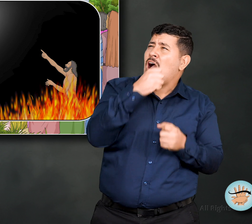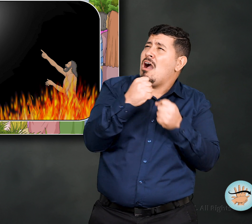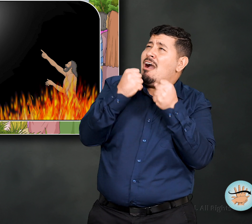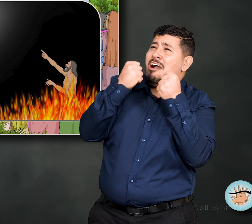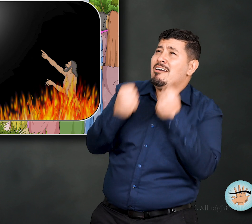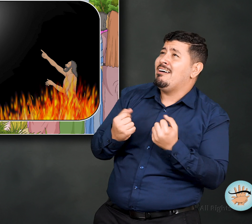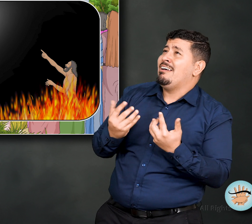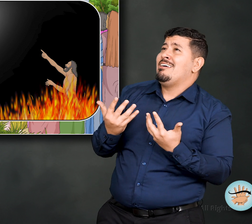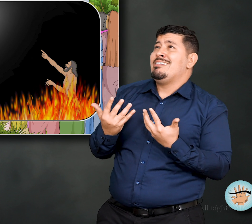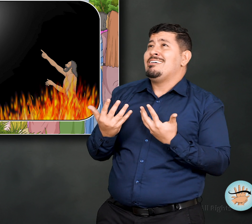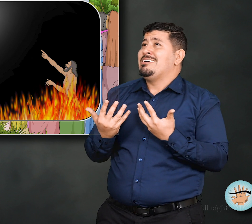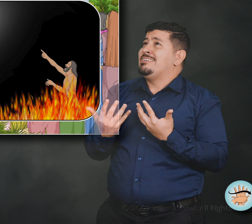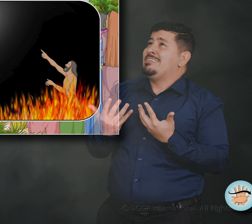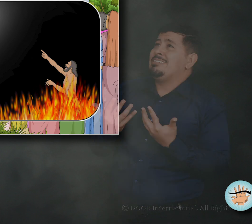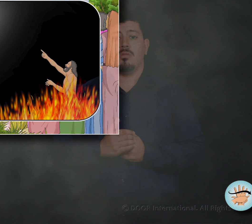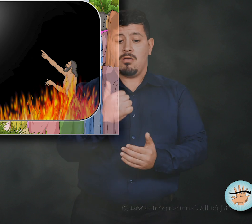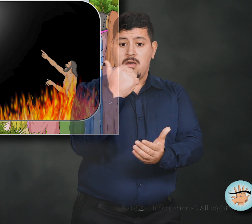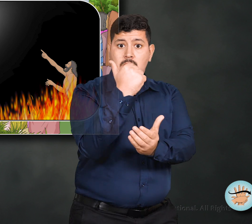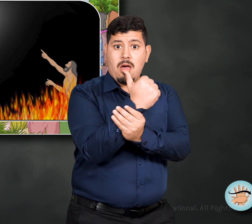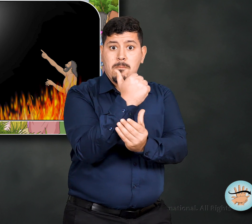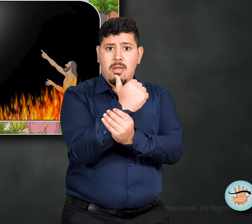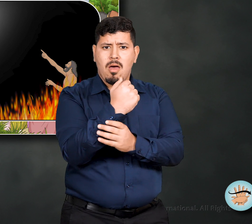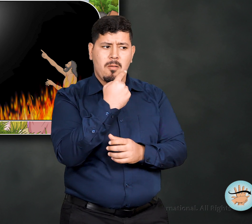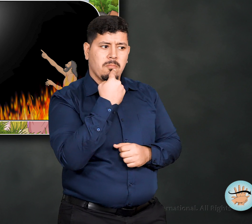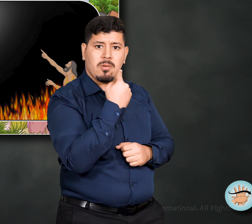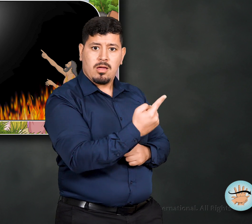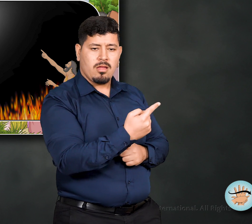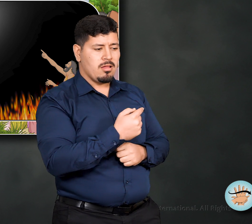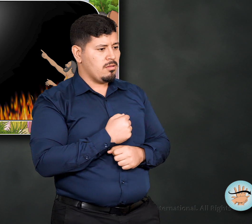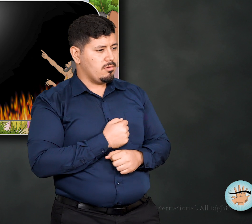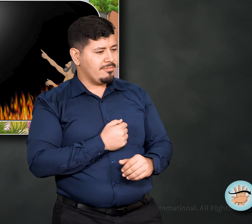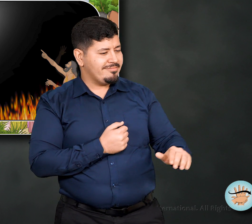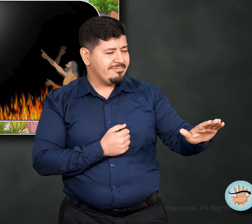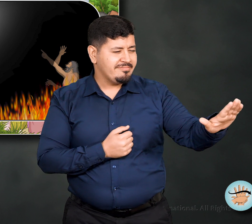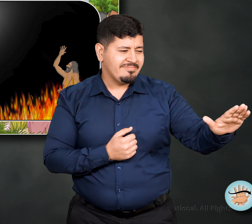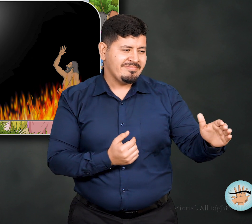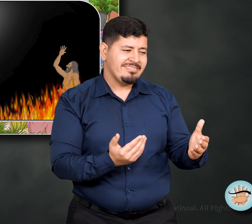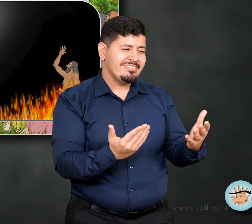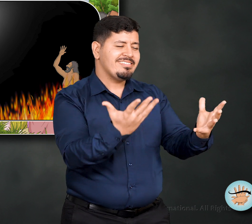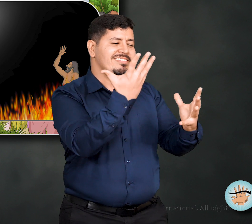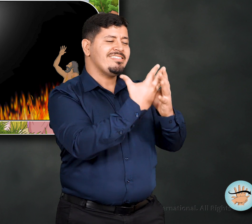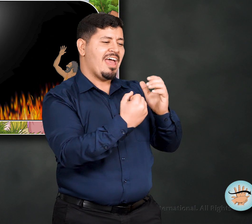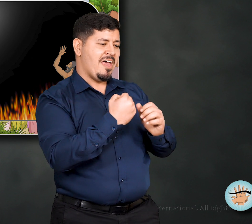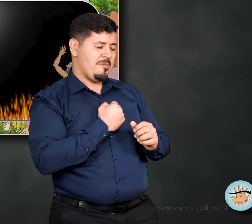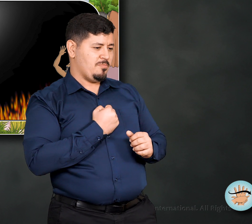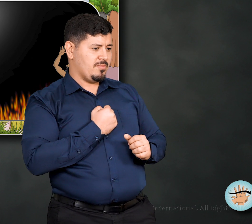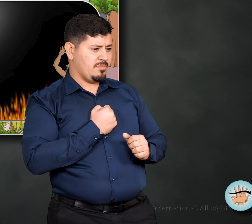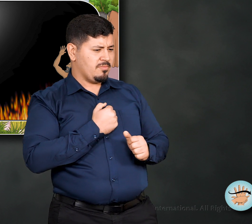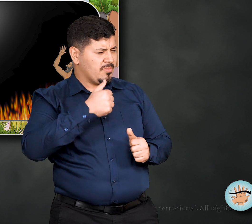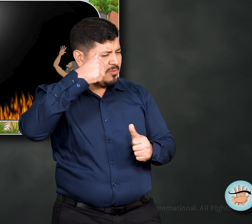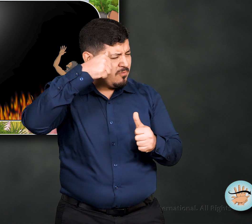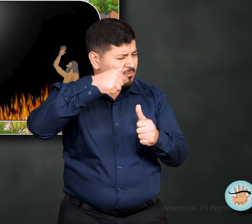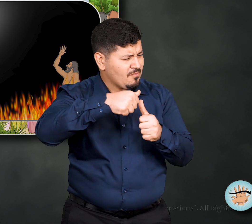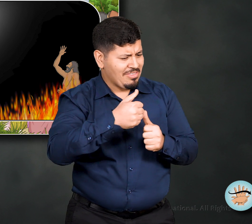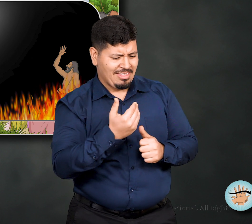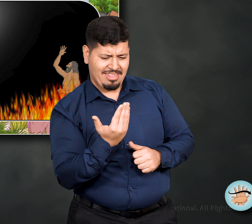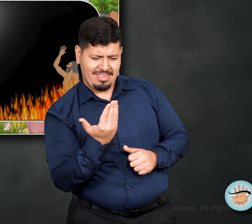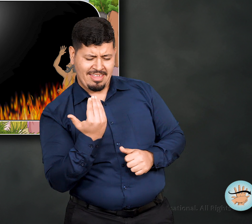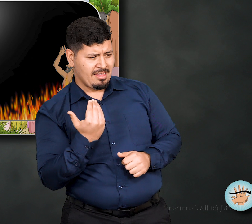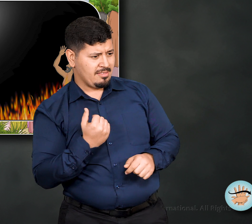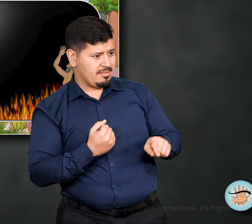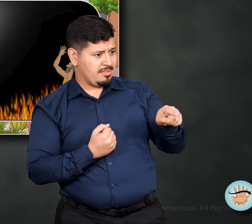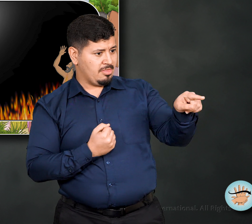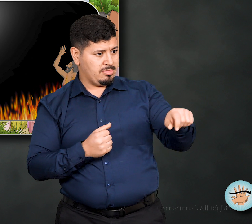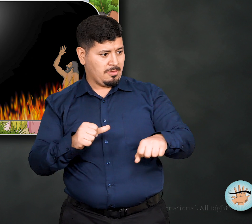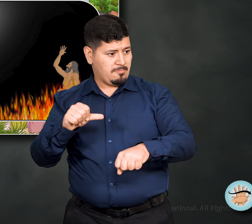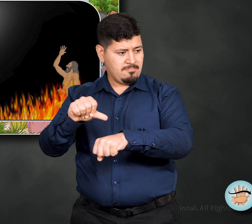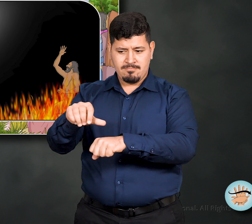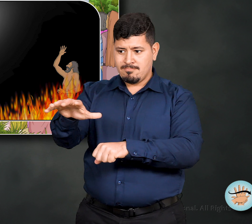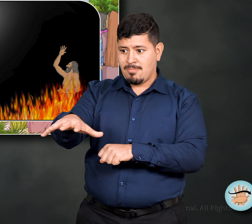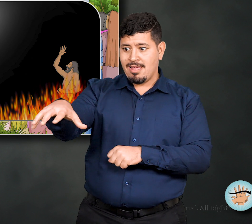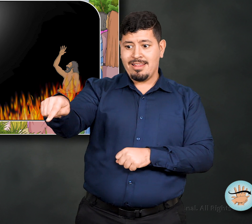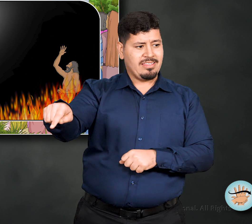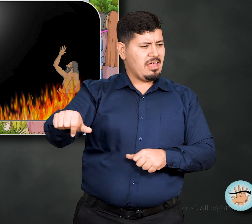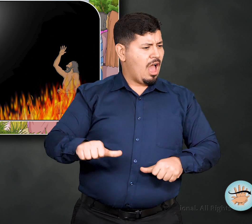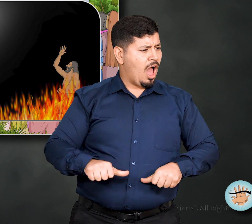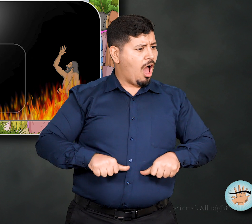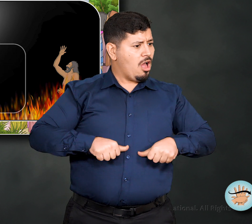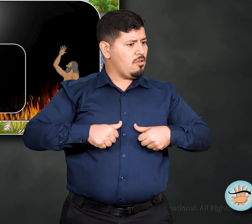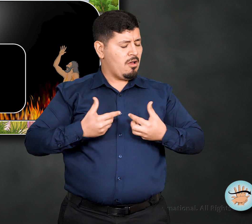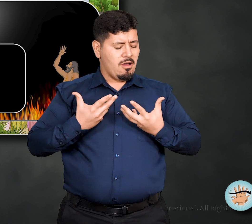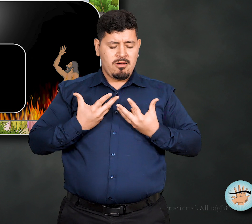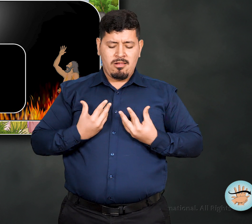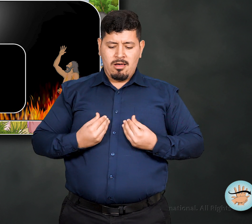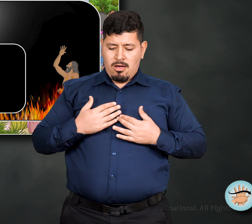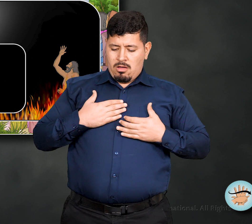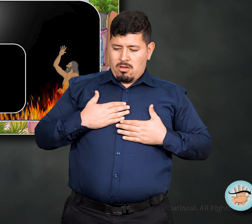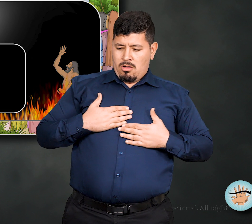For I am in agony in this fire.’